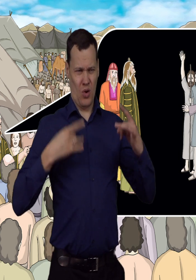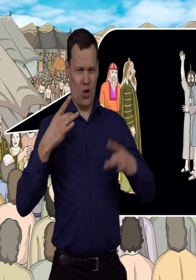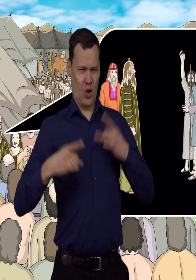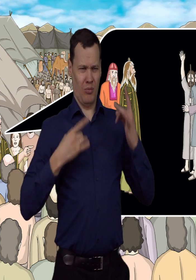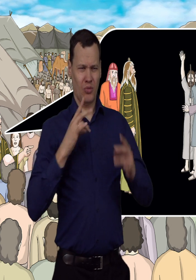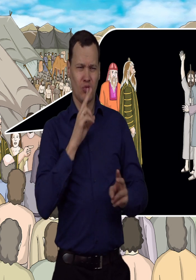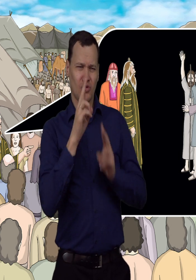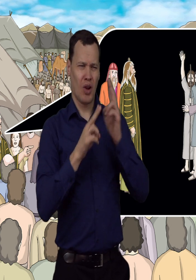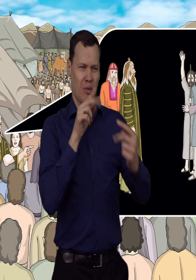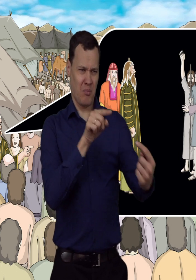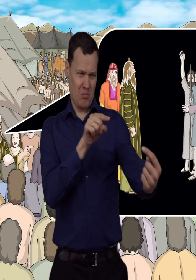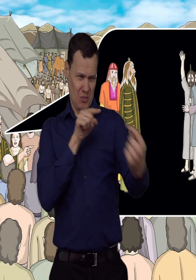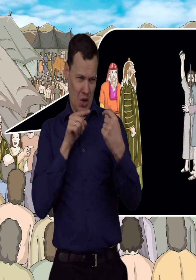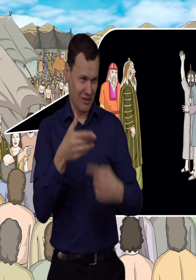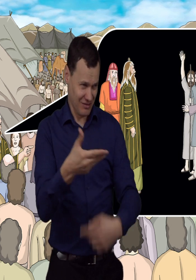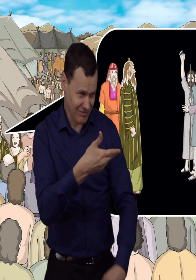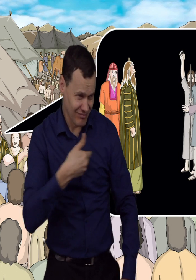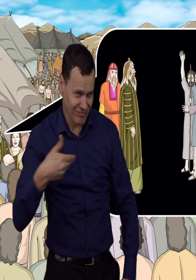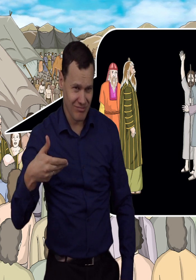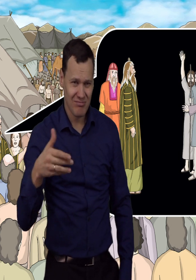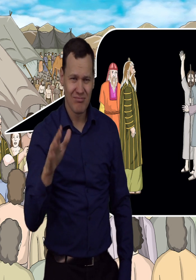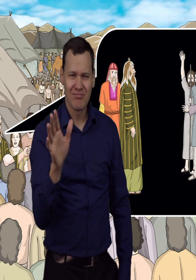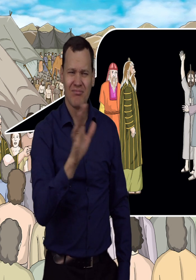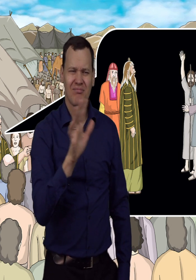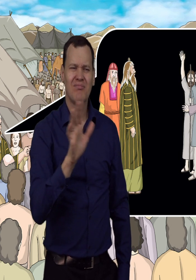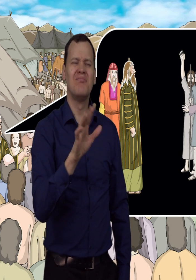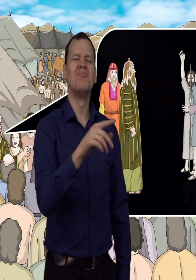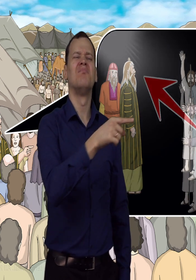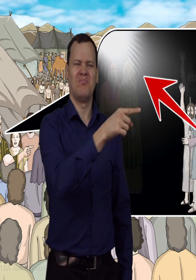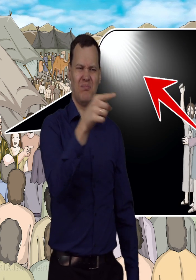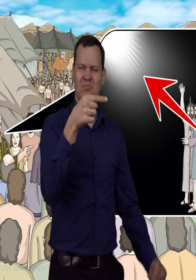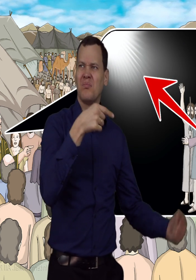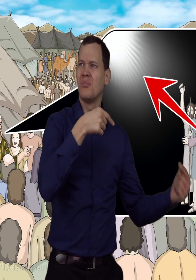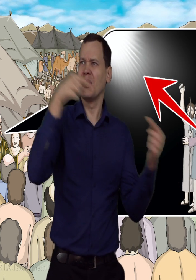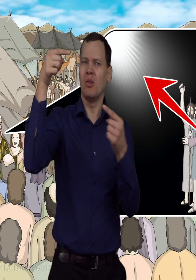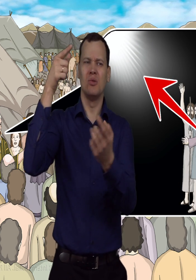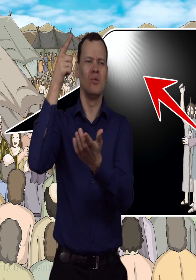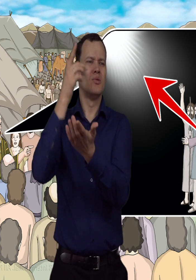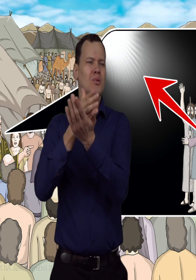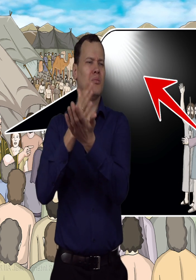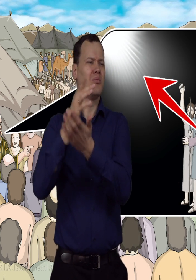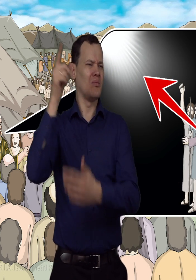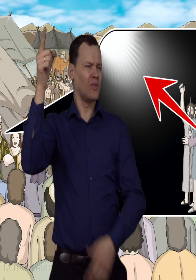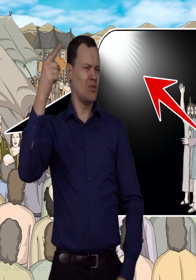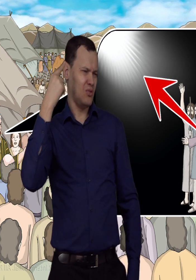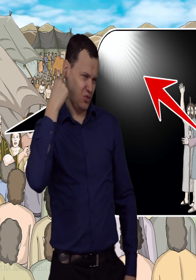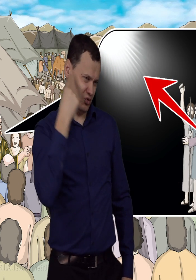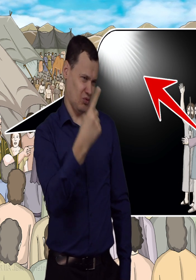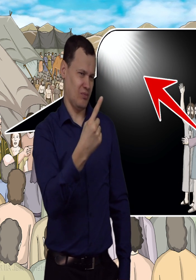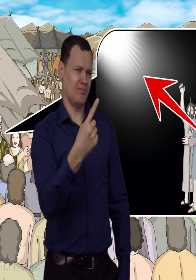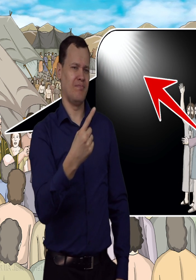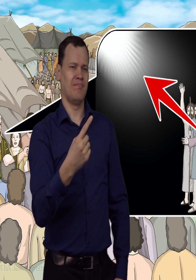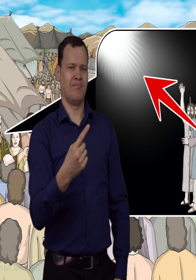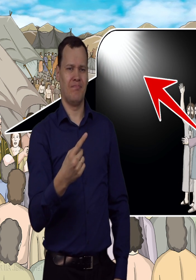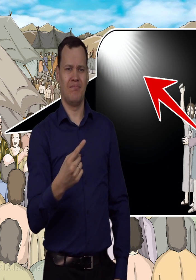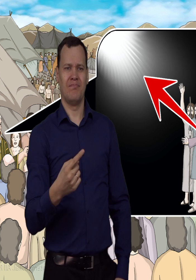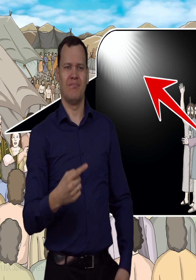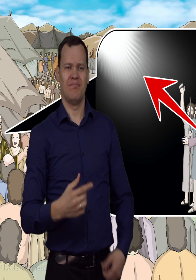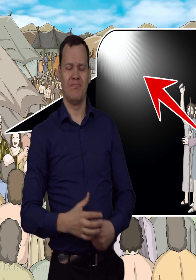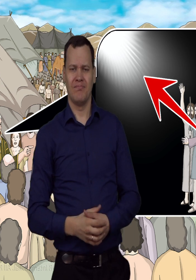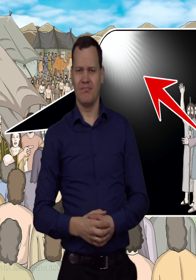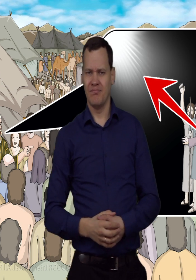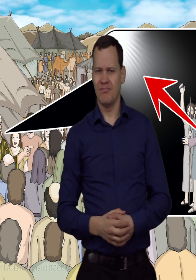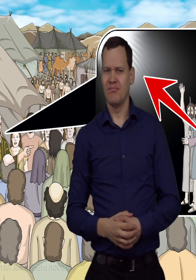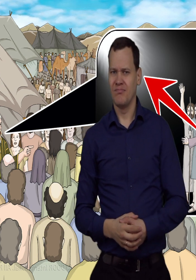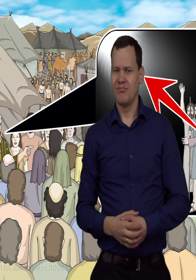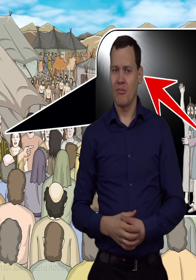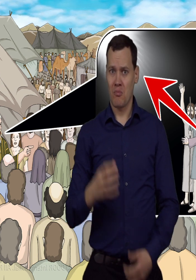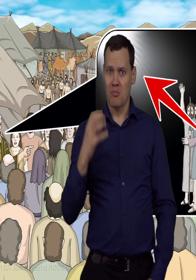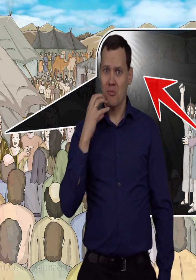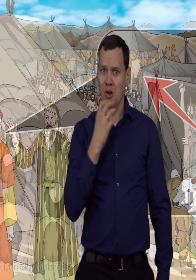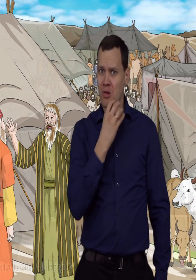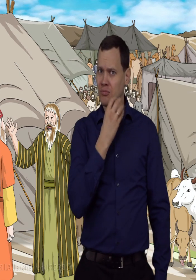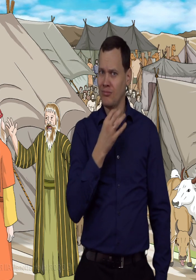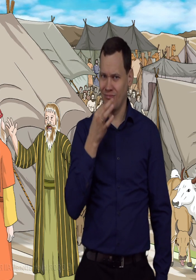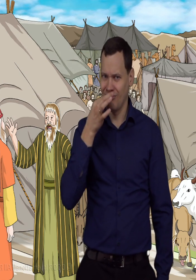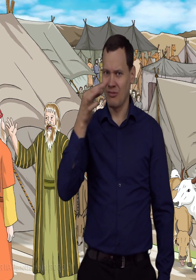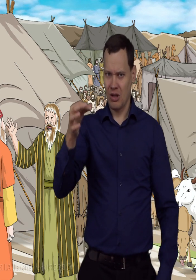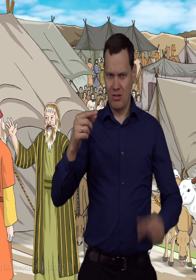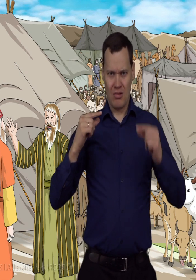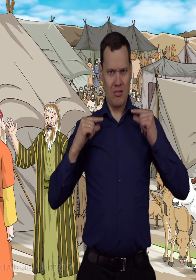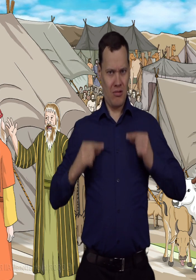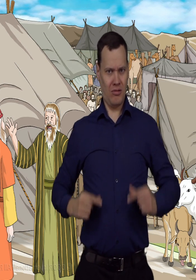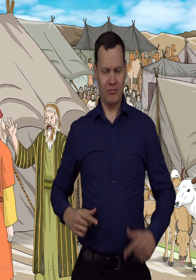Your grumblings are not against us but against the LORD.”